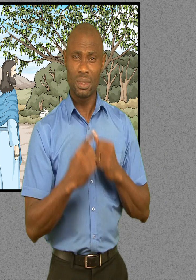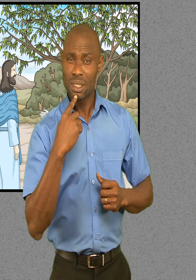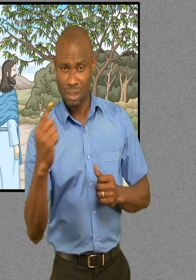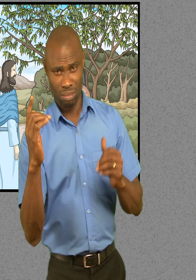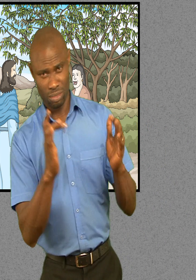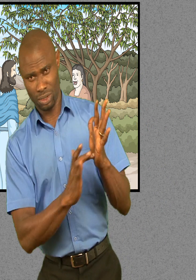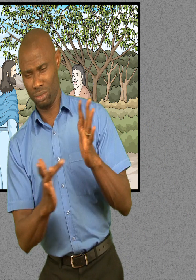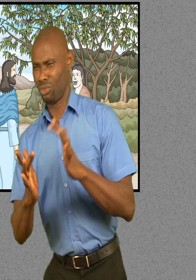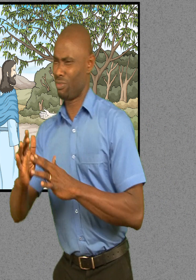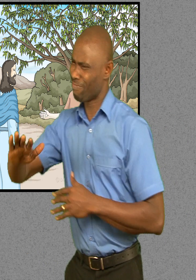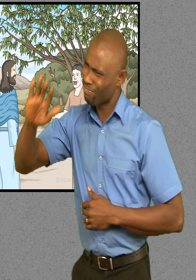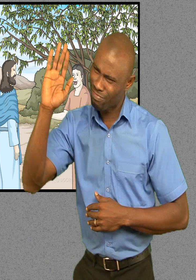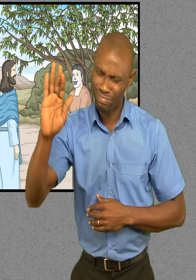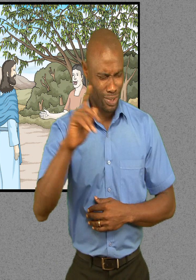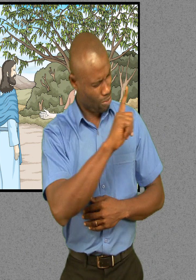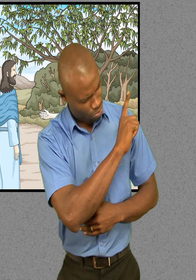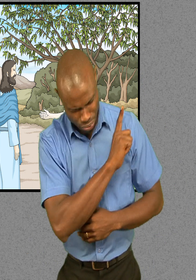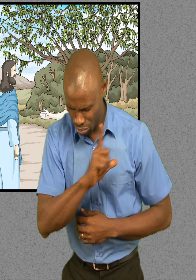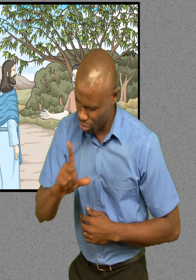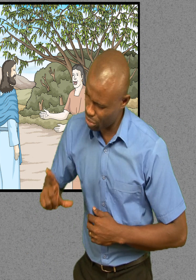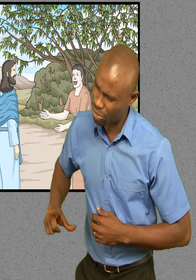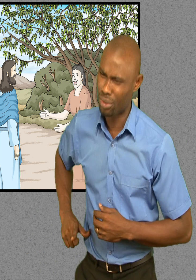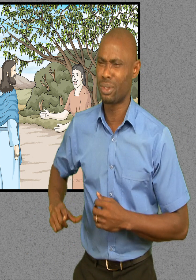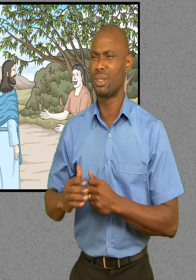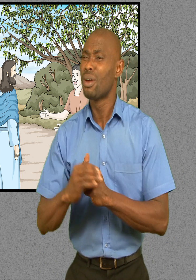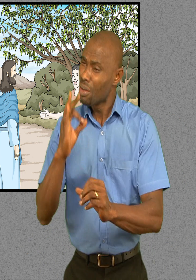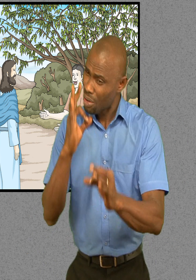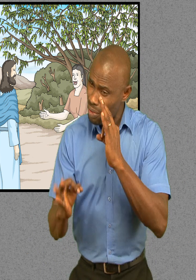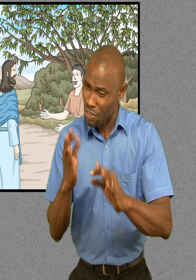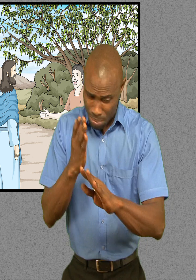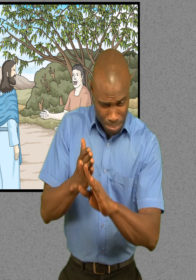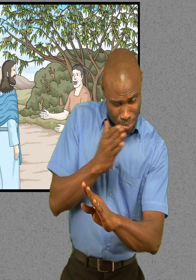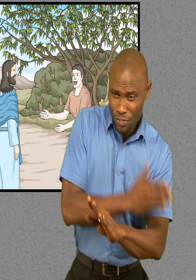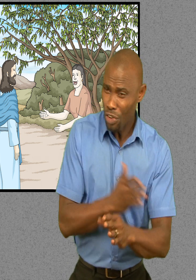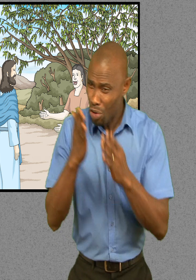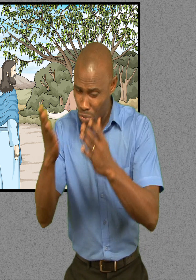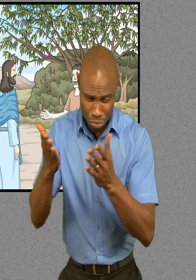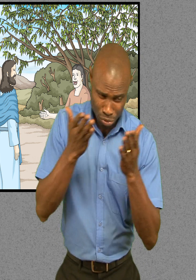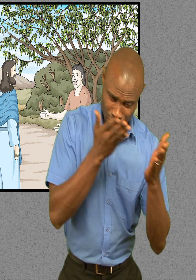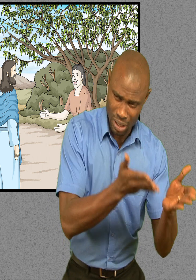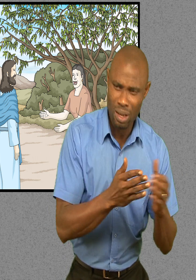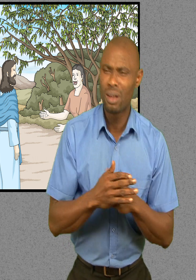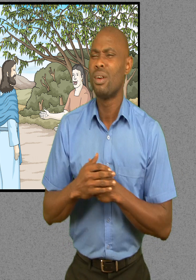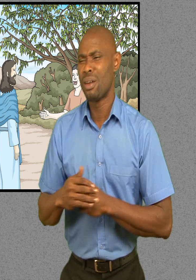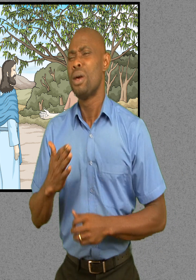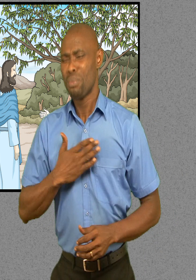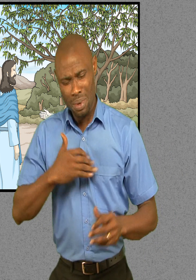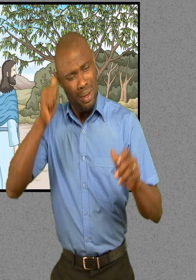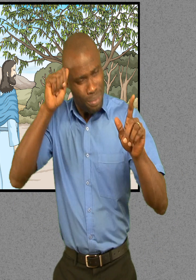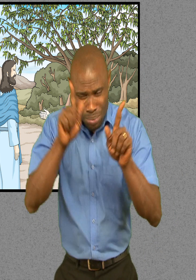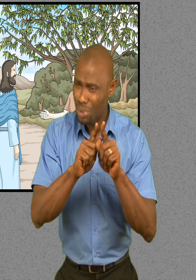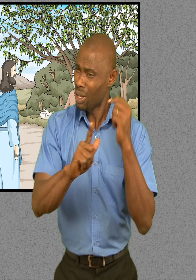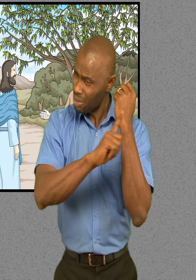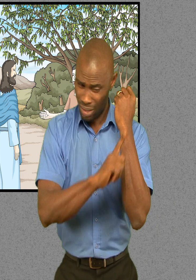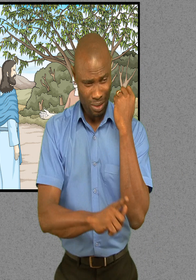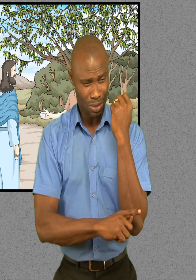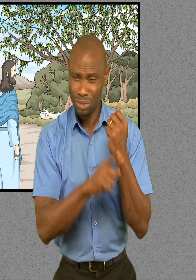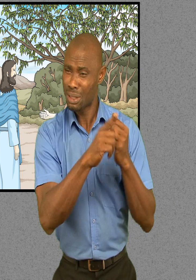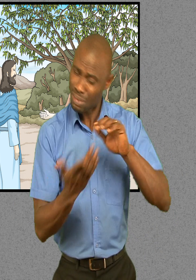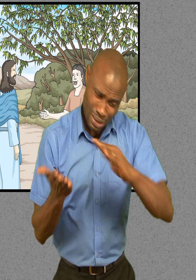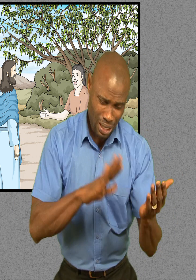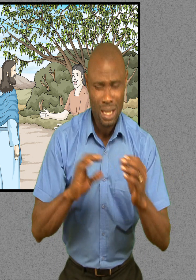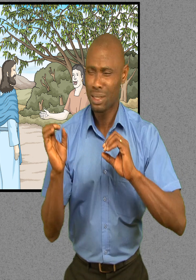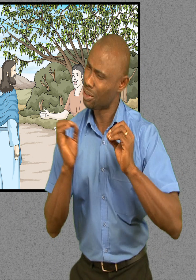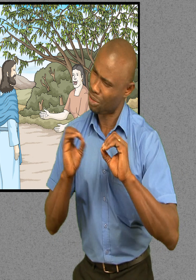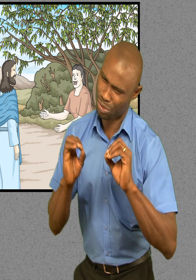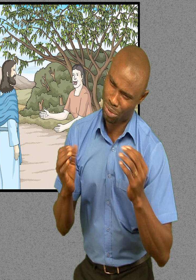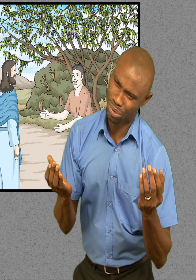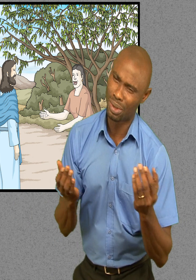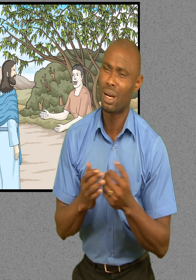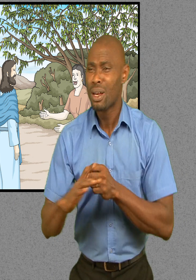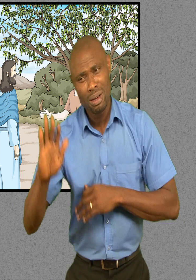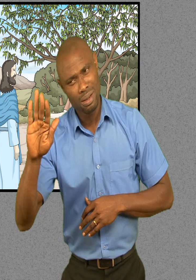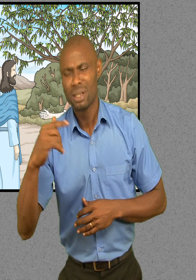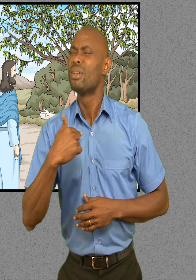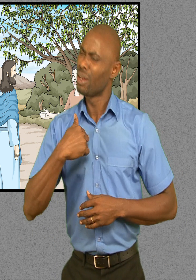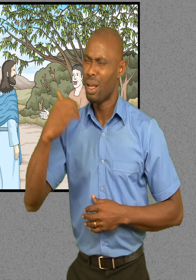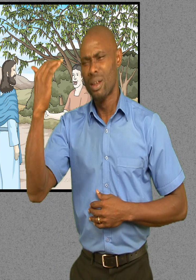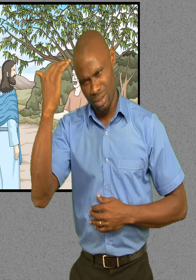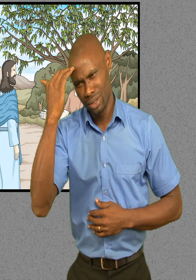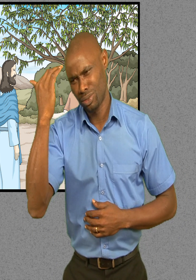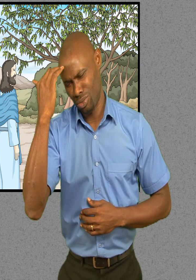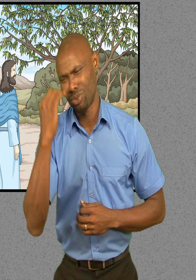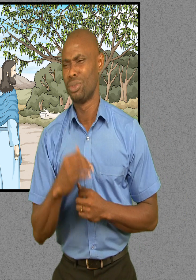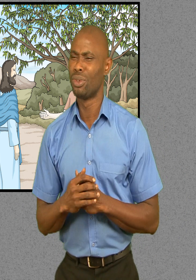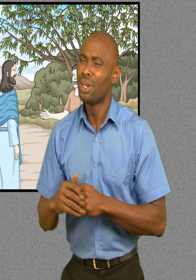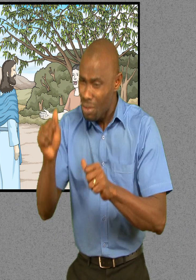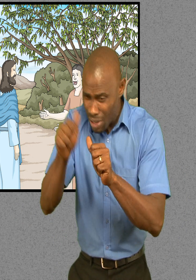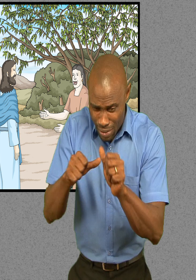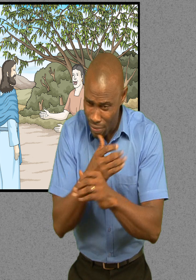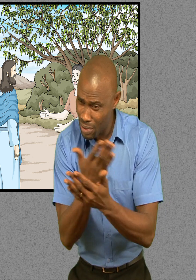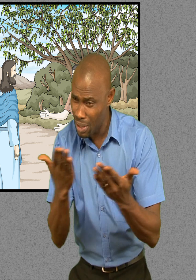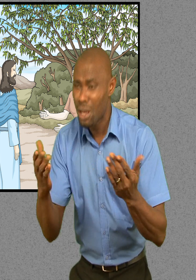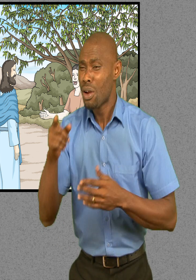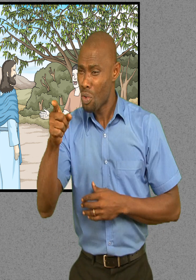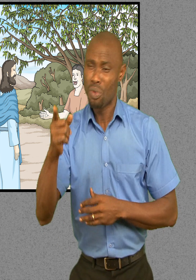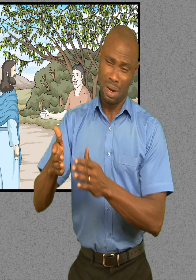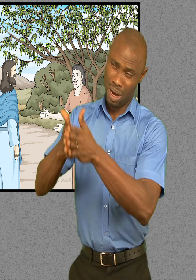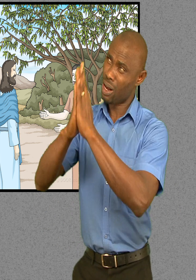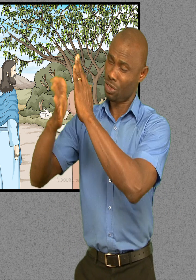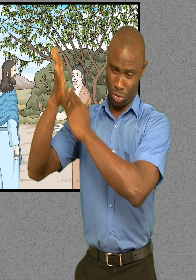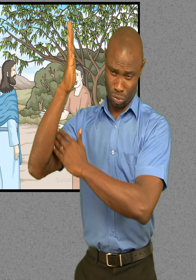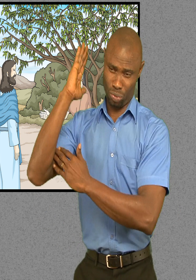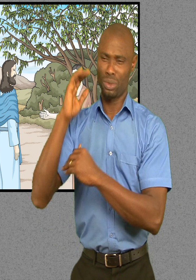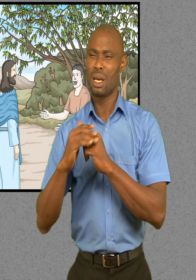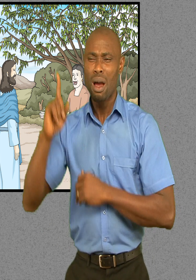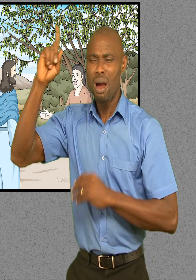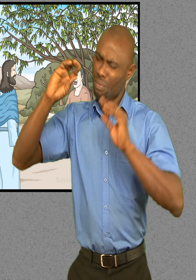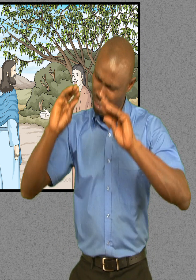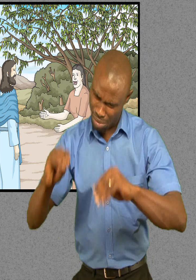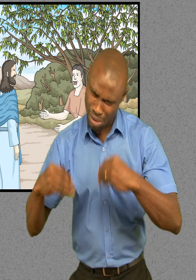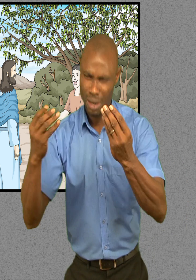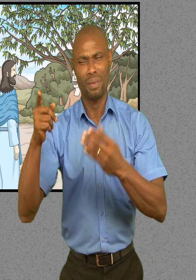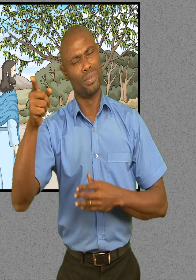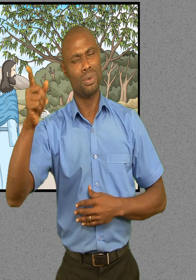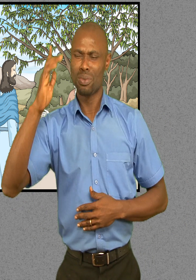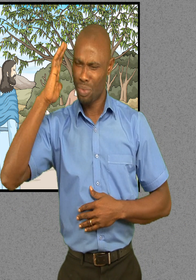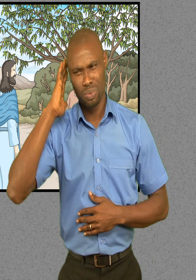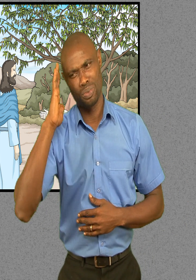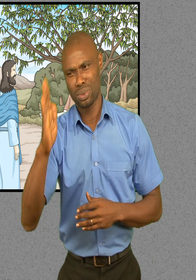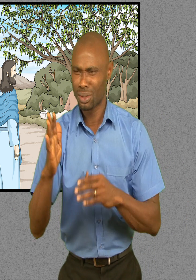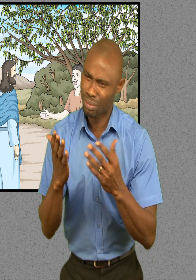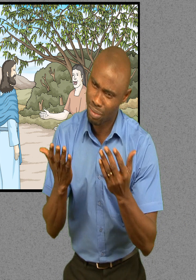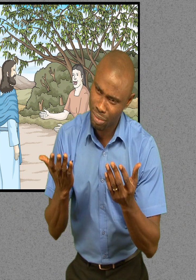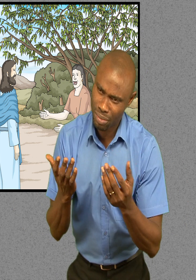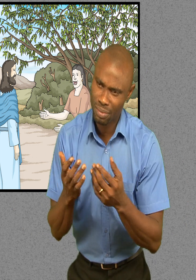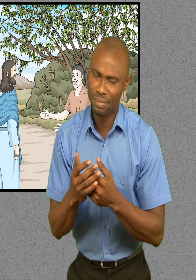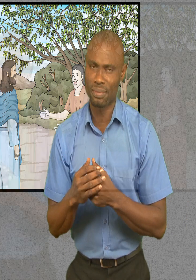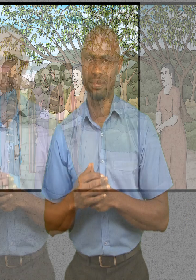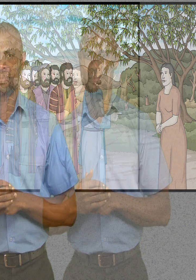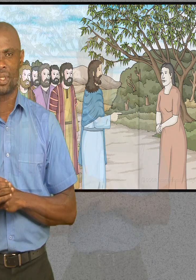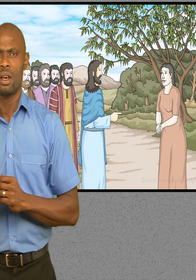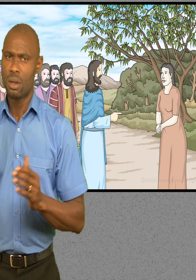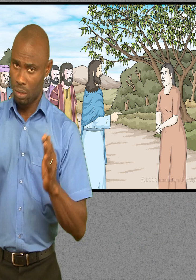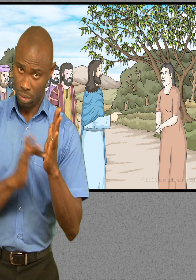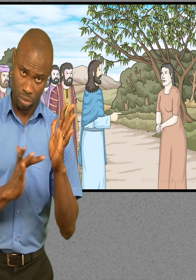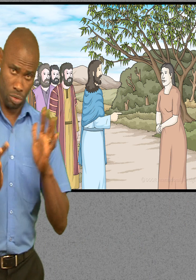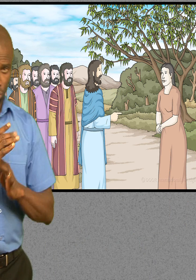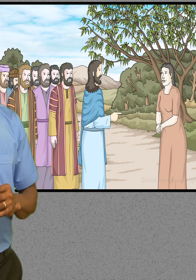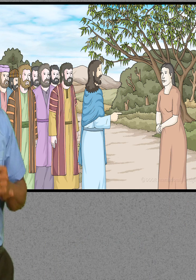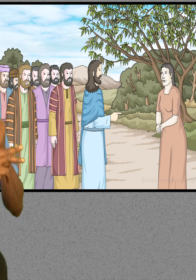But even now I know that God will give You whatever You ask of Him.”